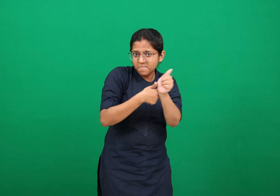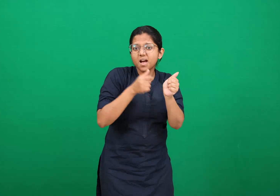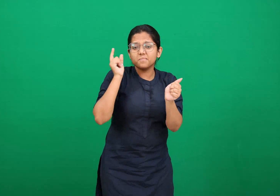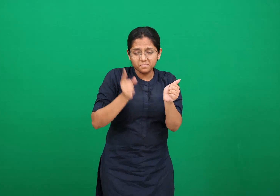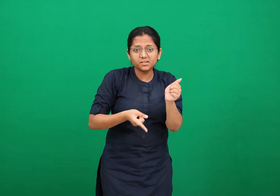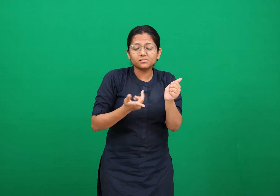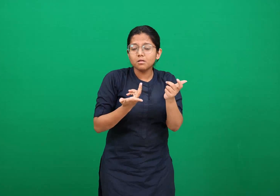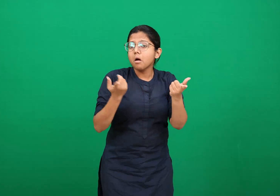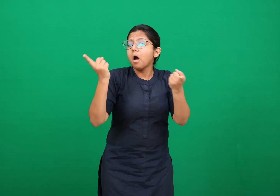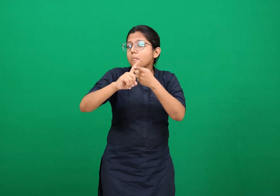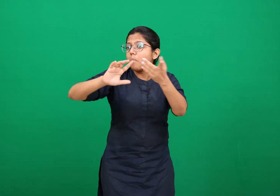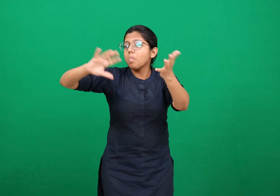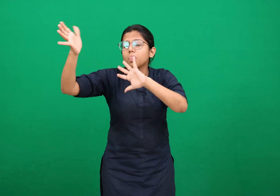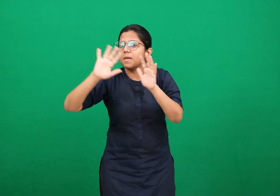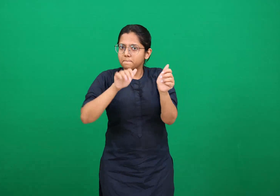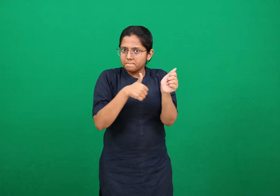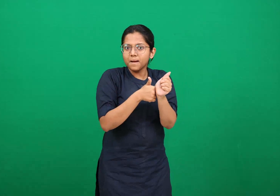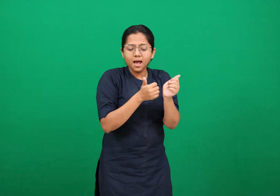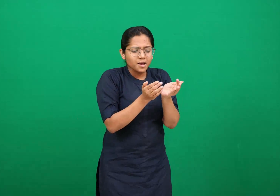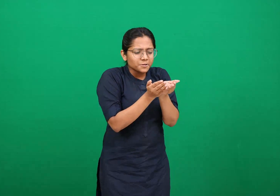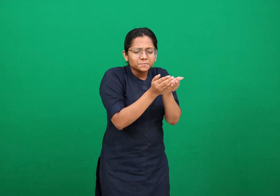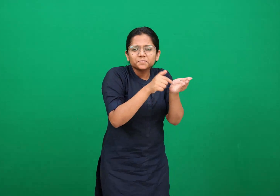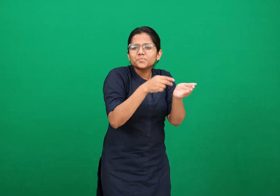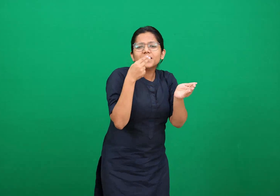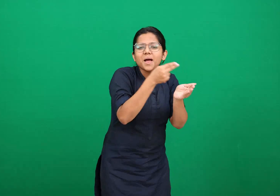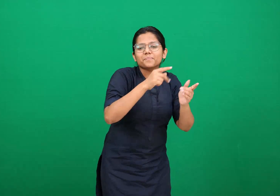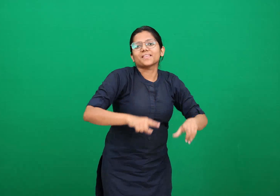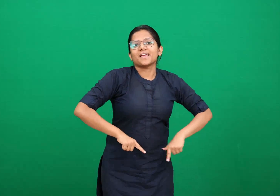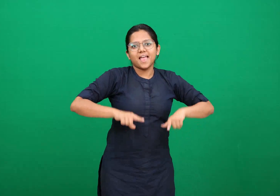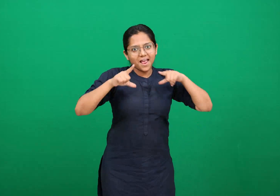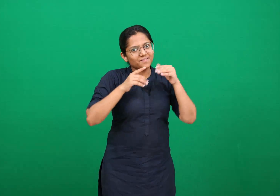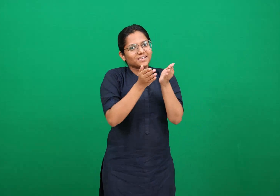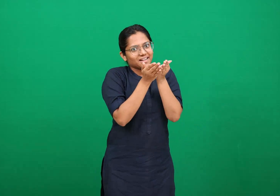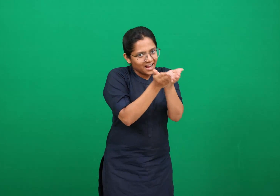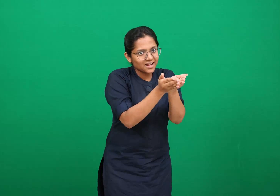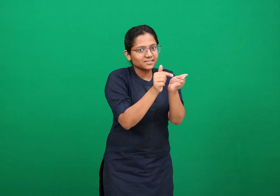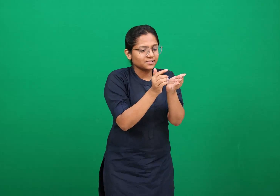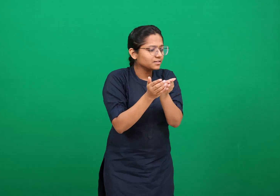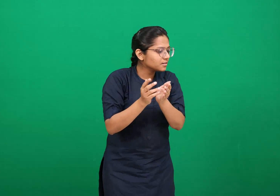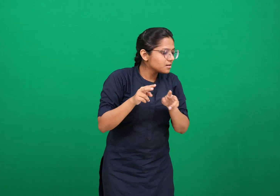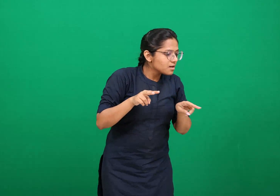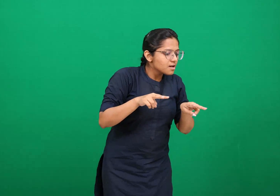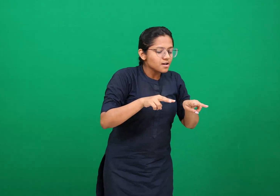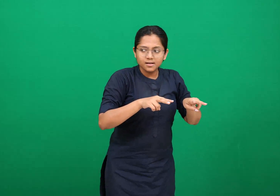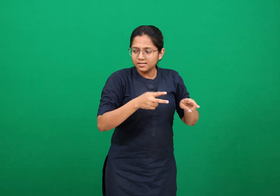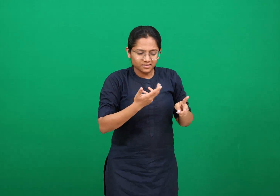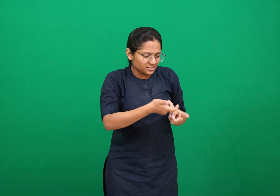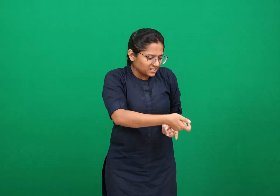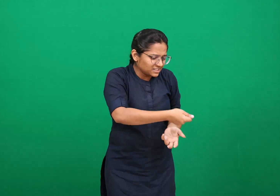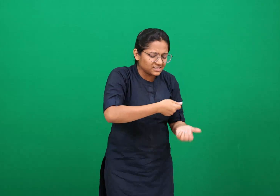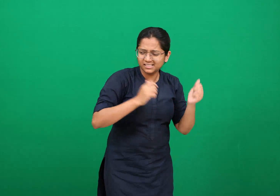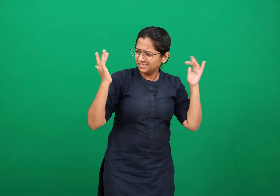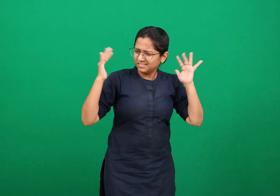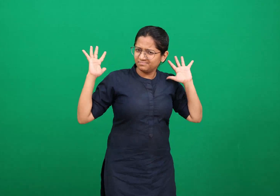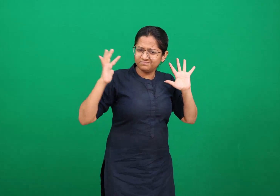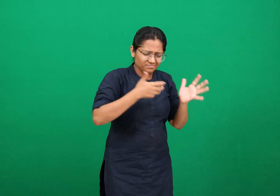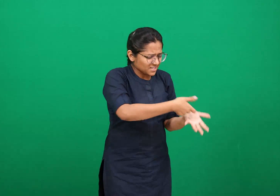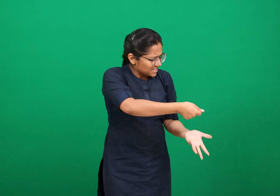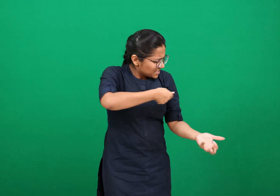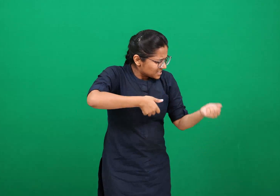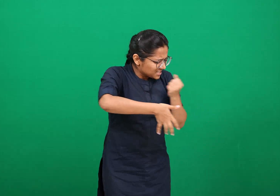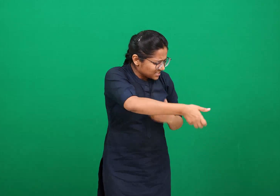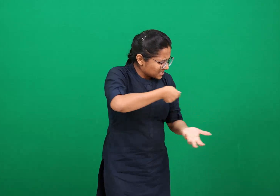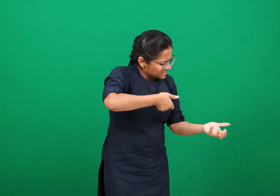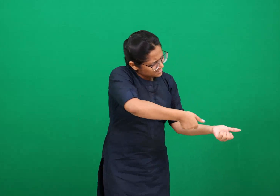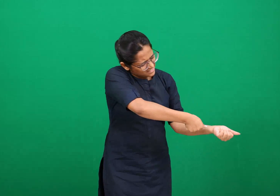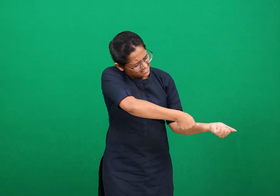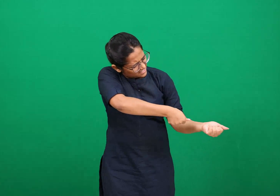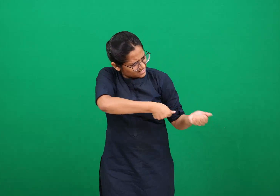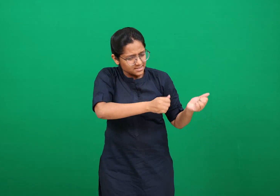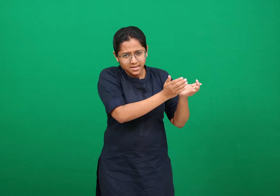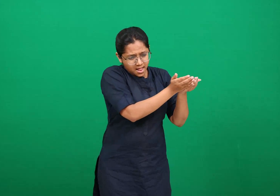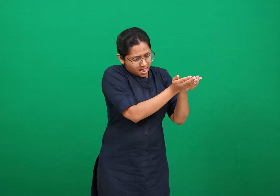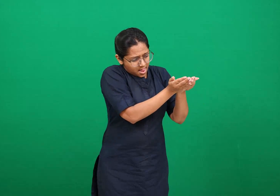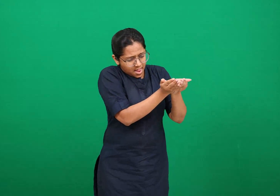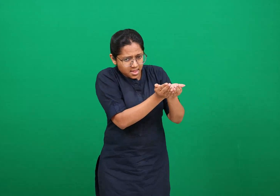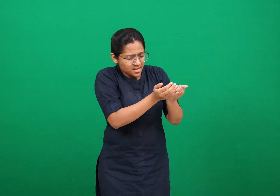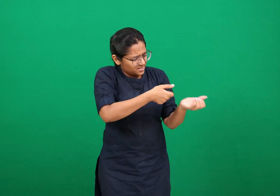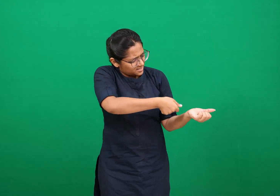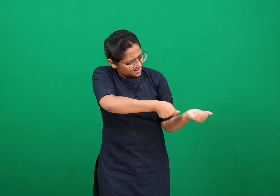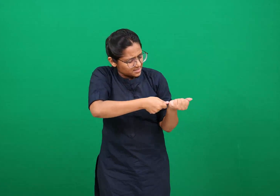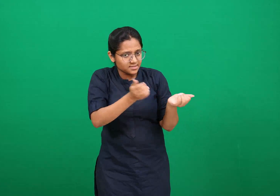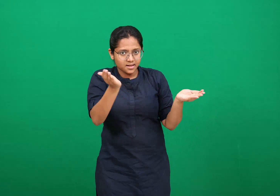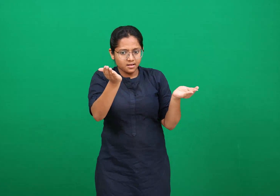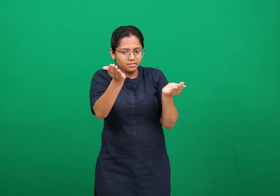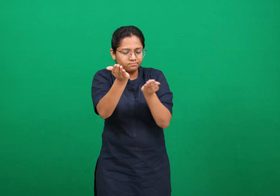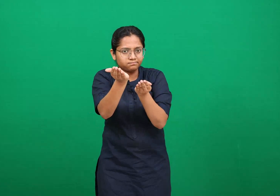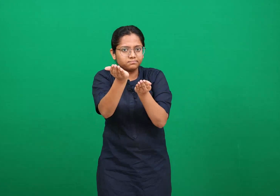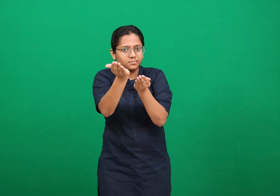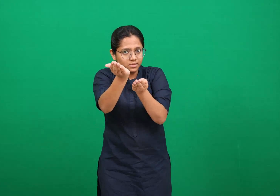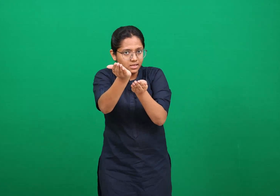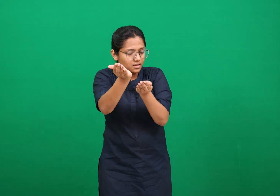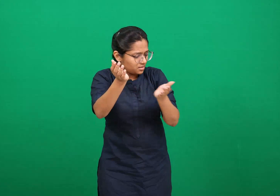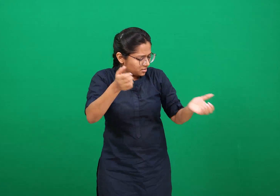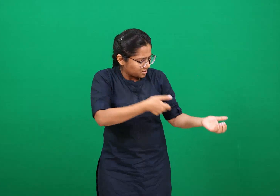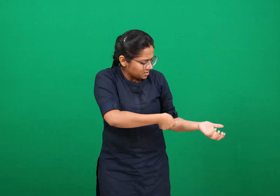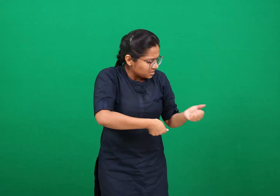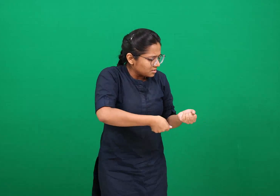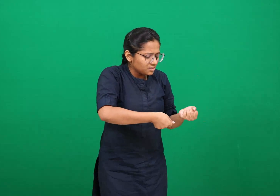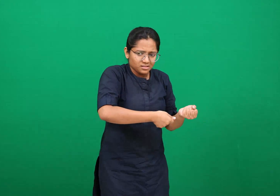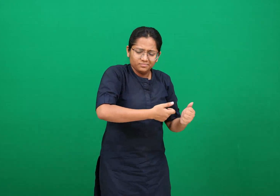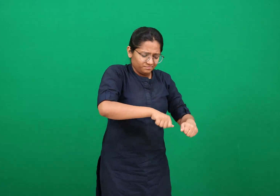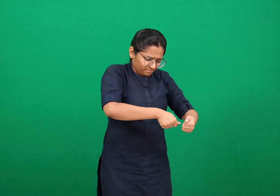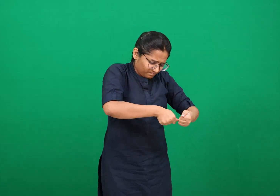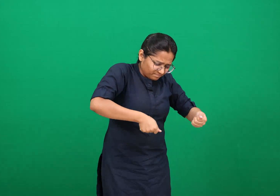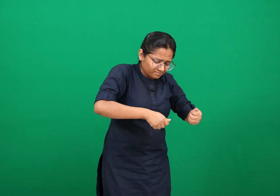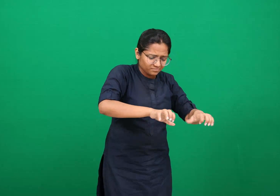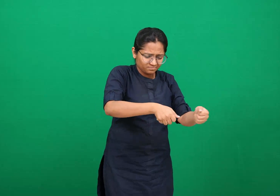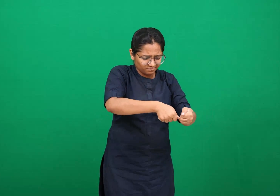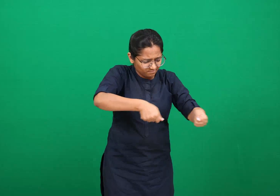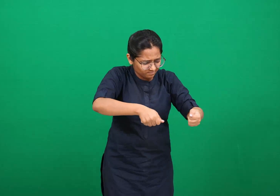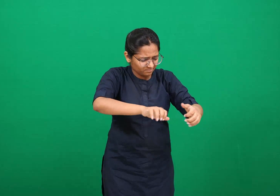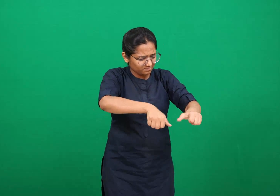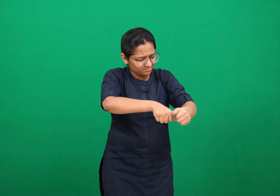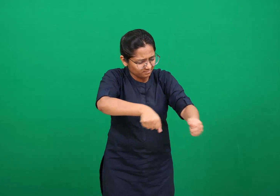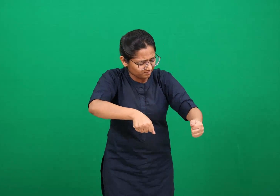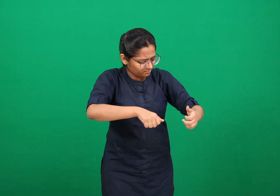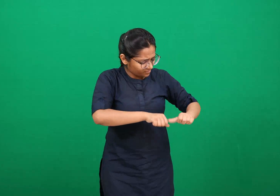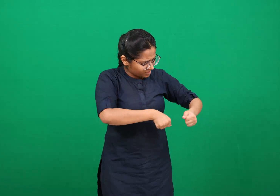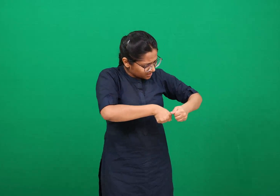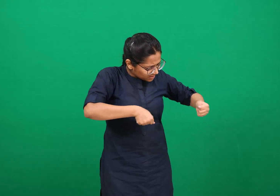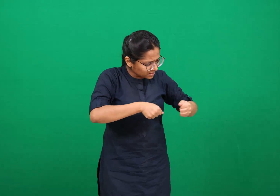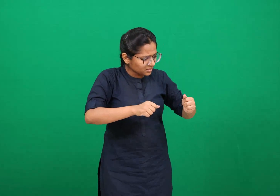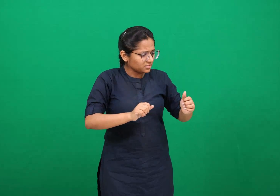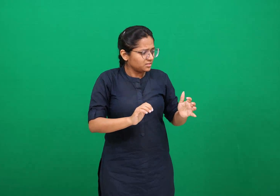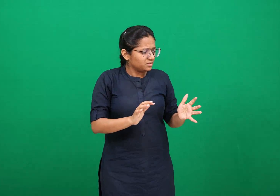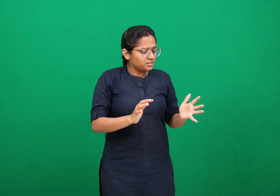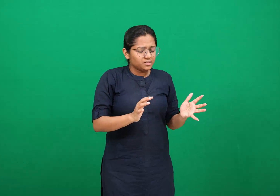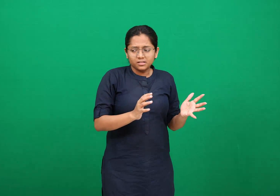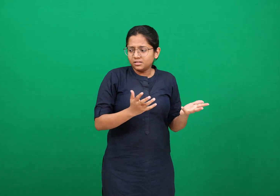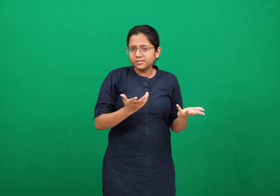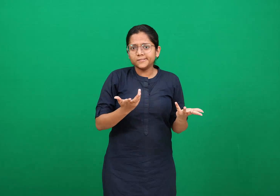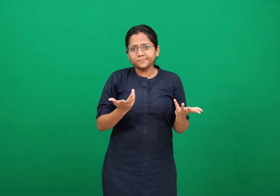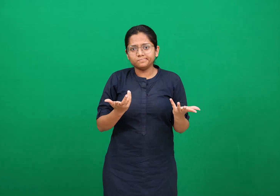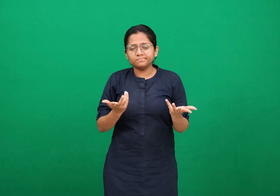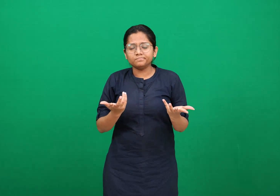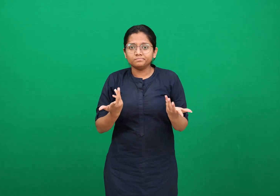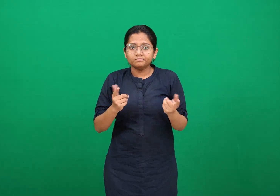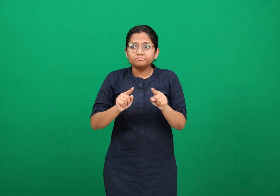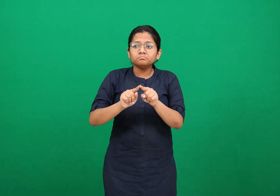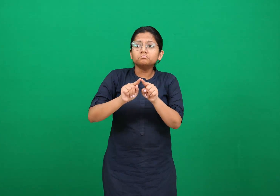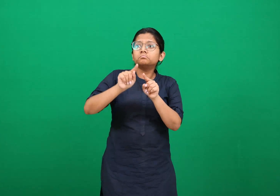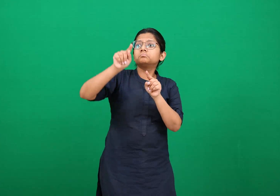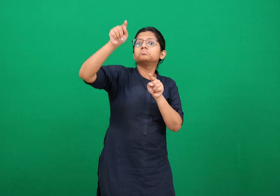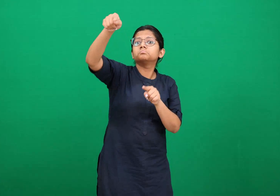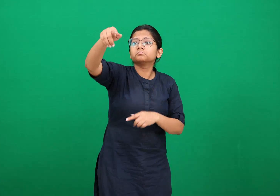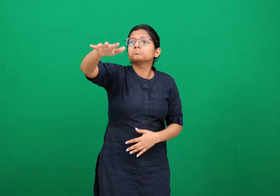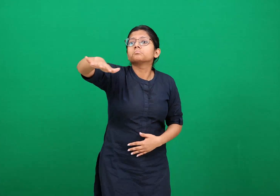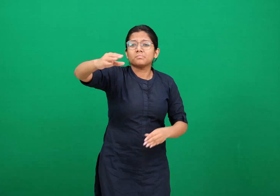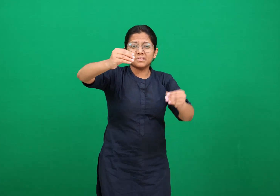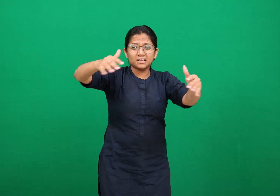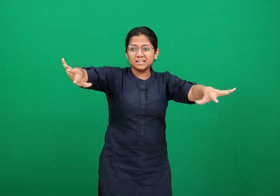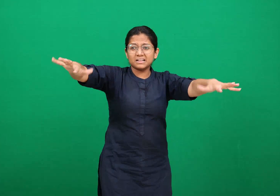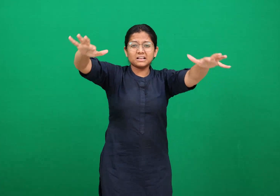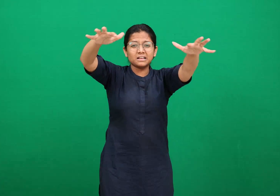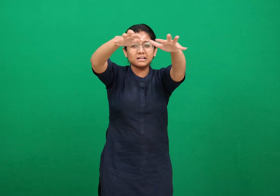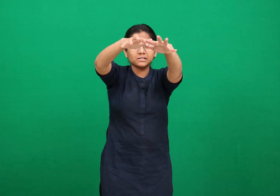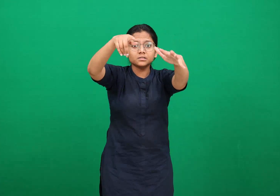After hoisting it up, the crew used ropes to undergird the ship.